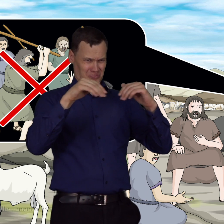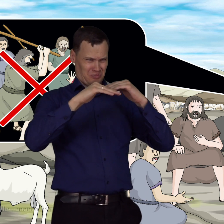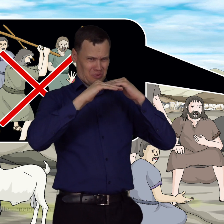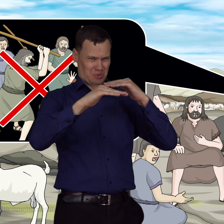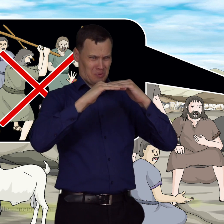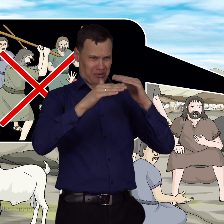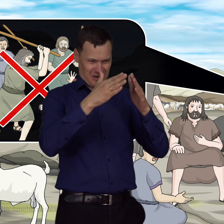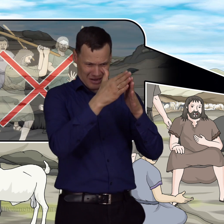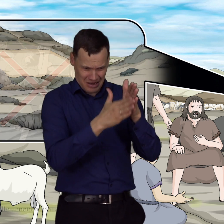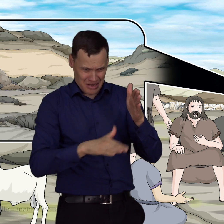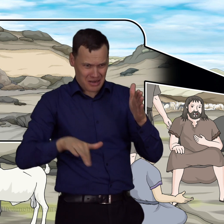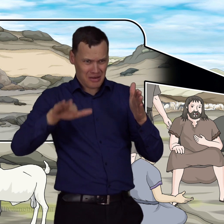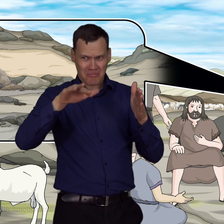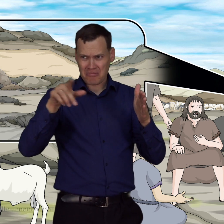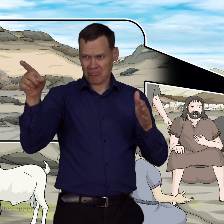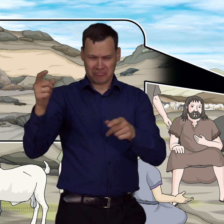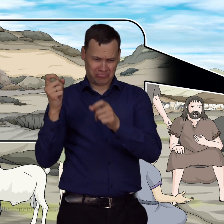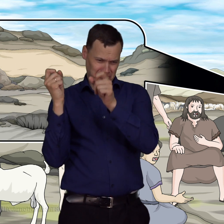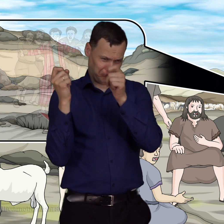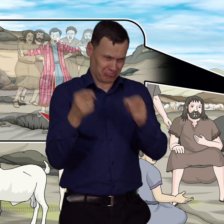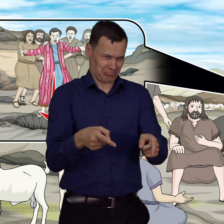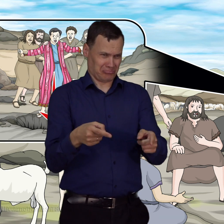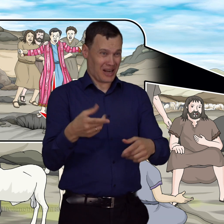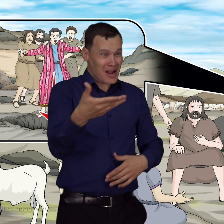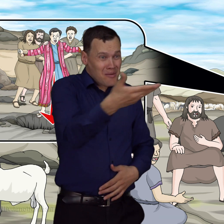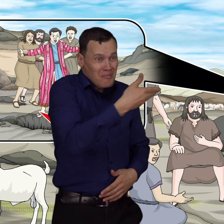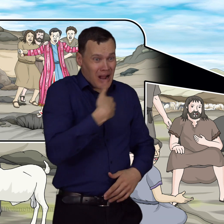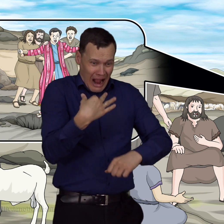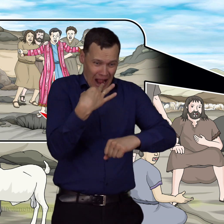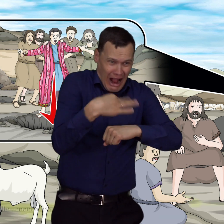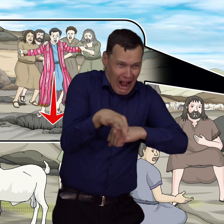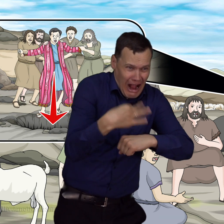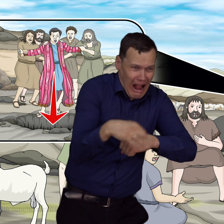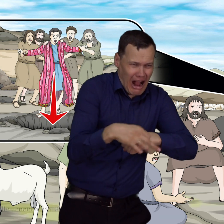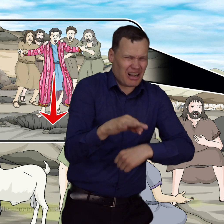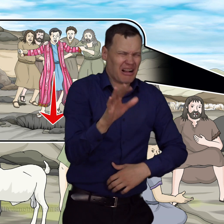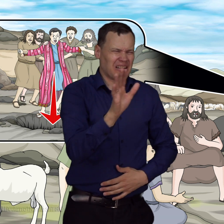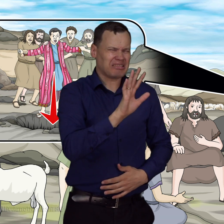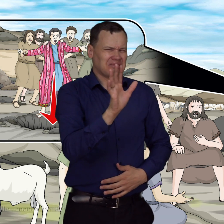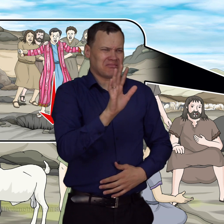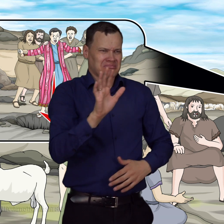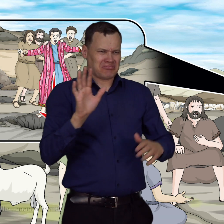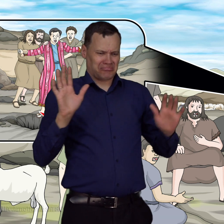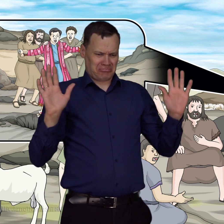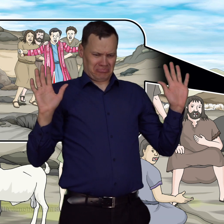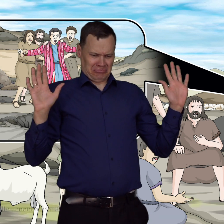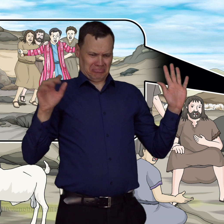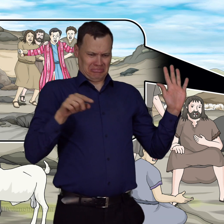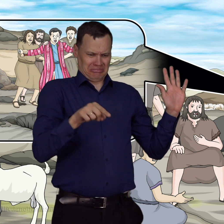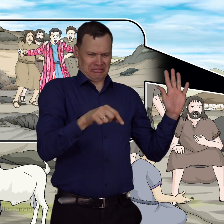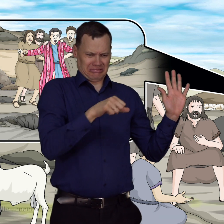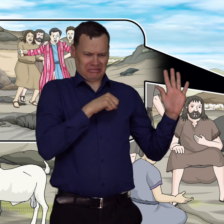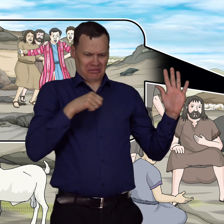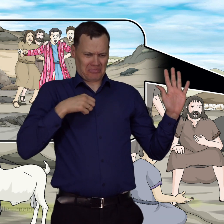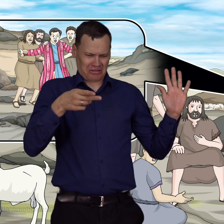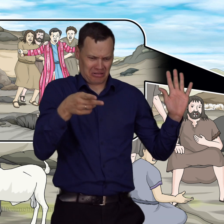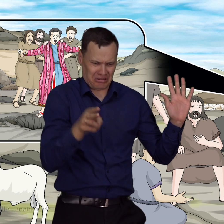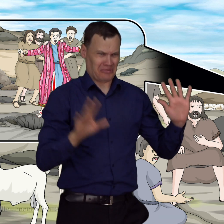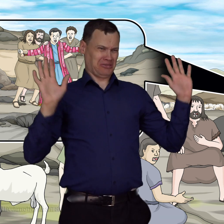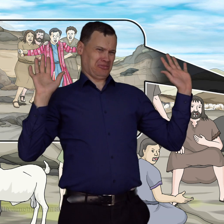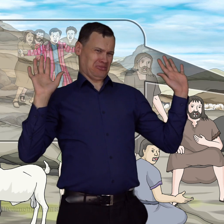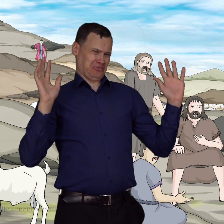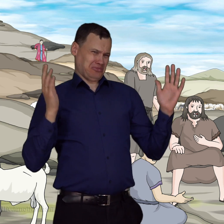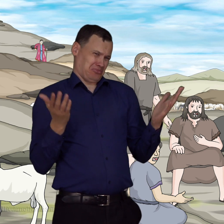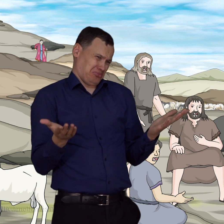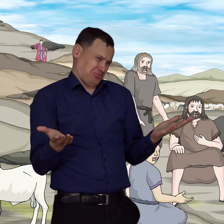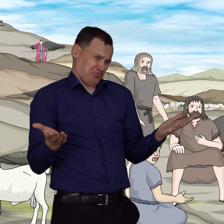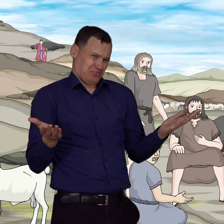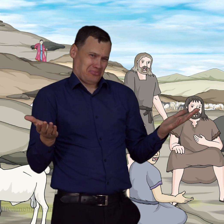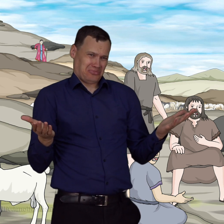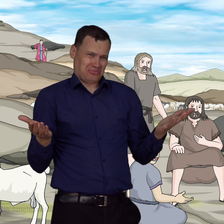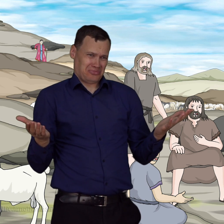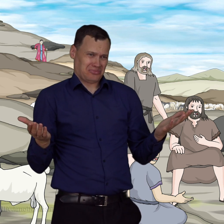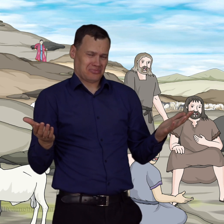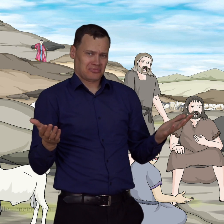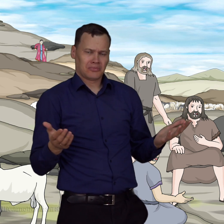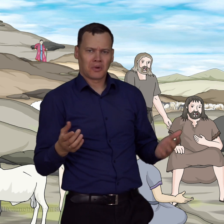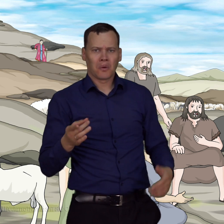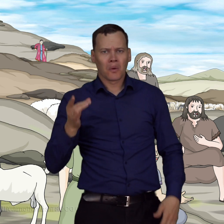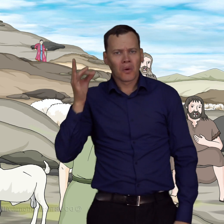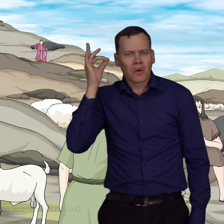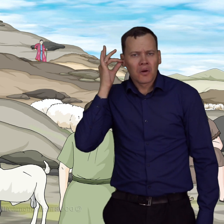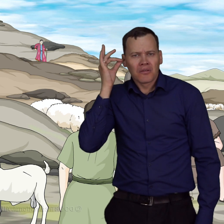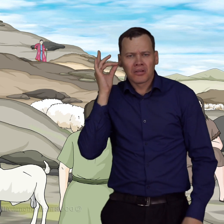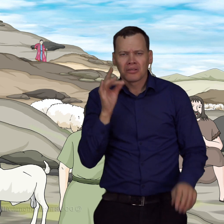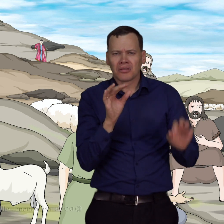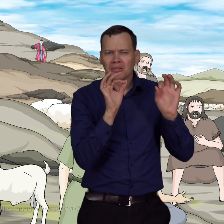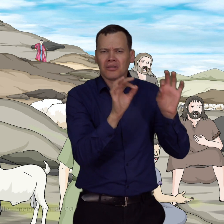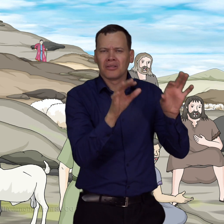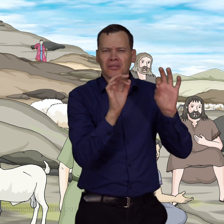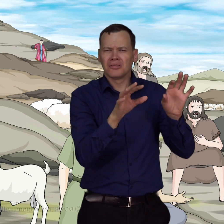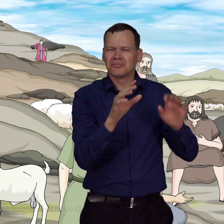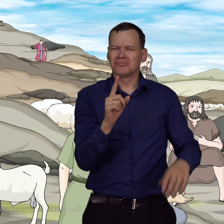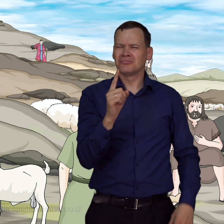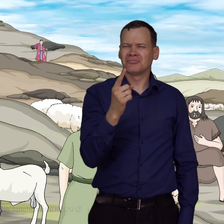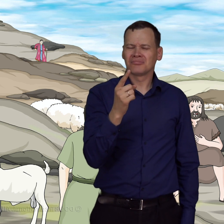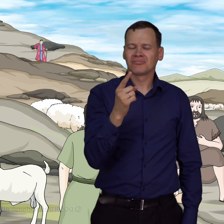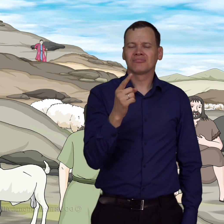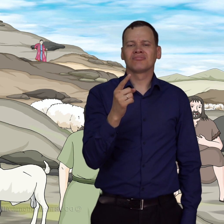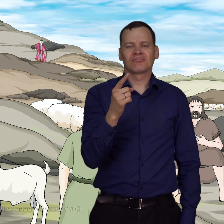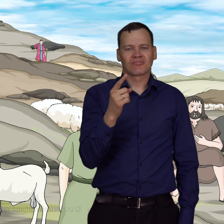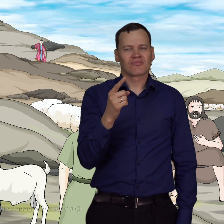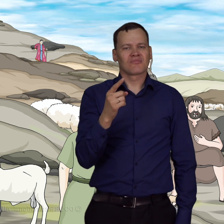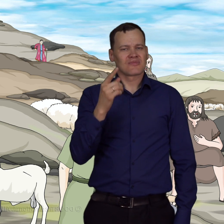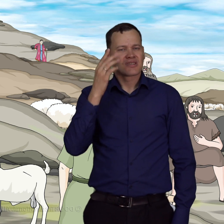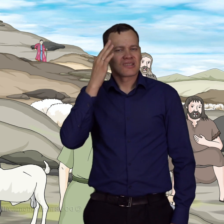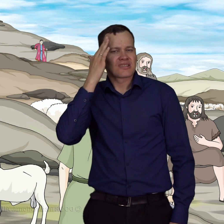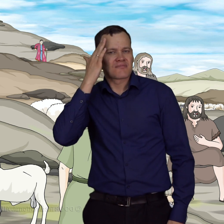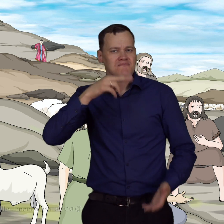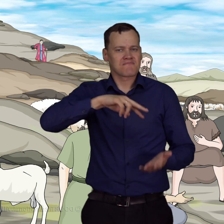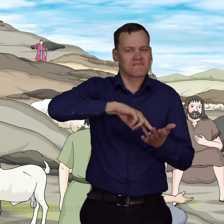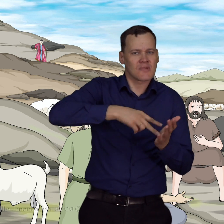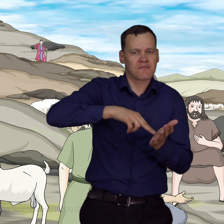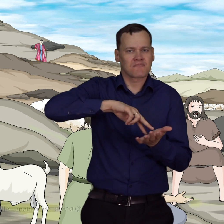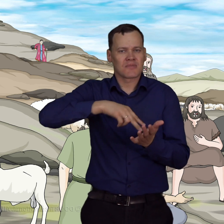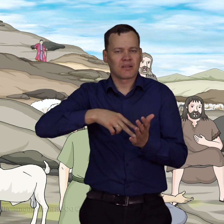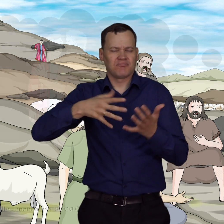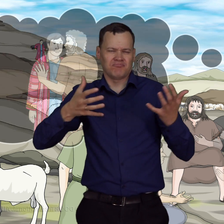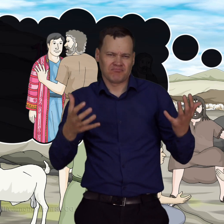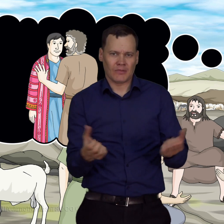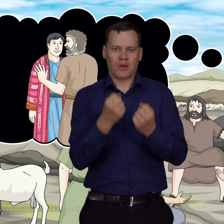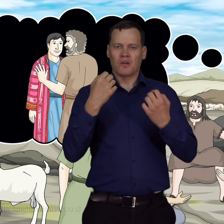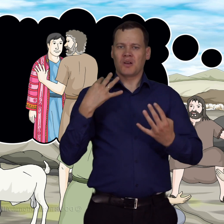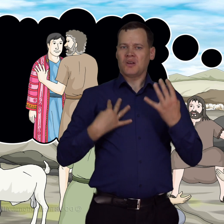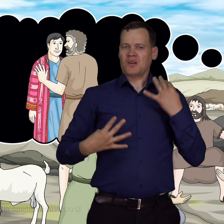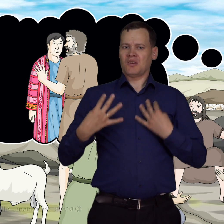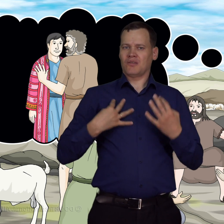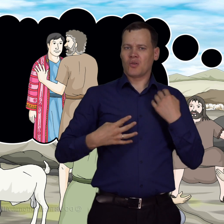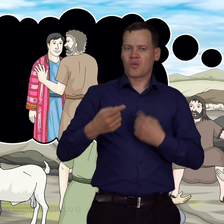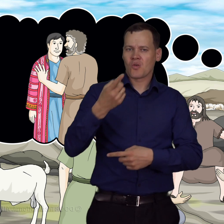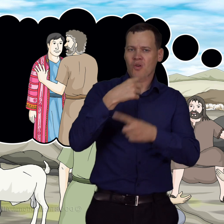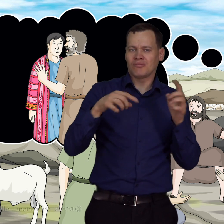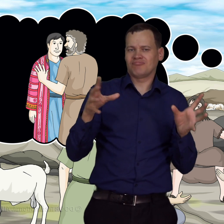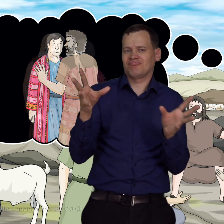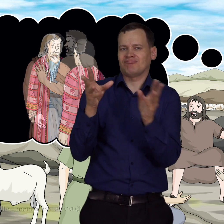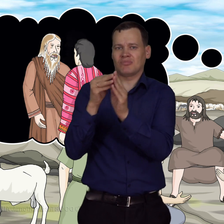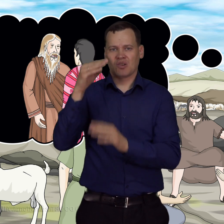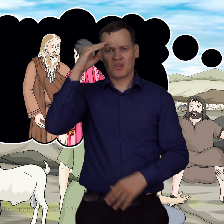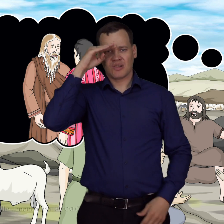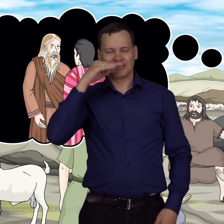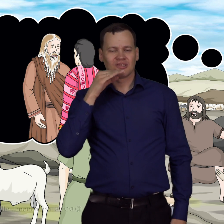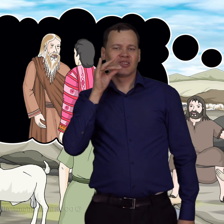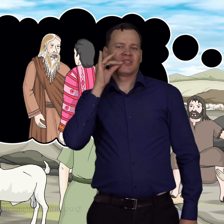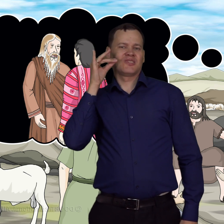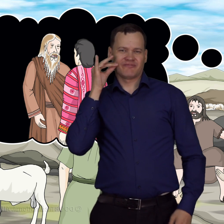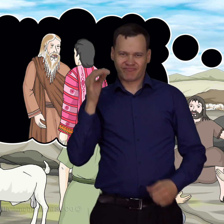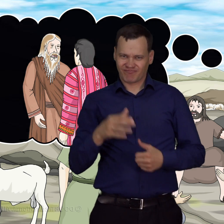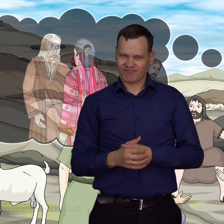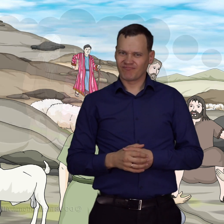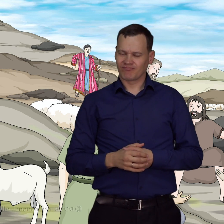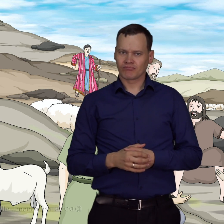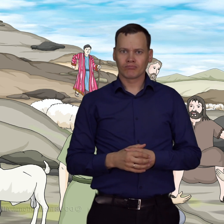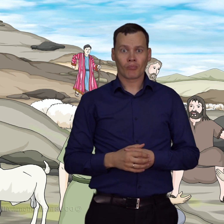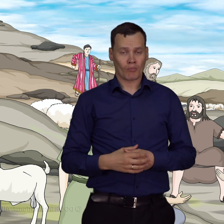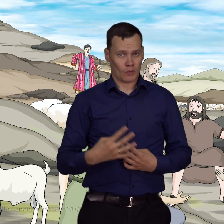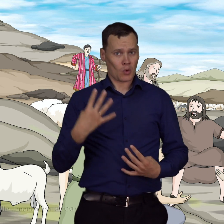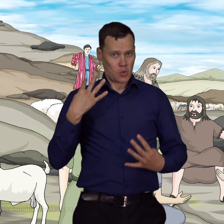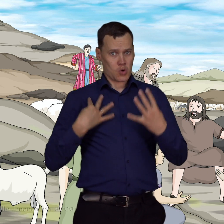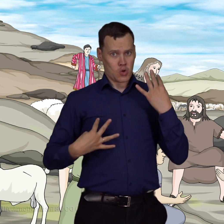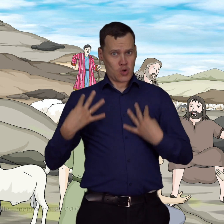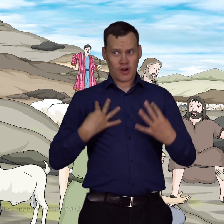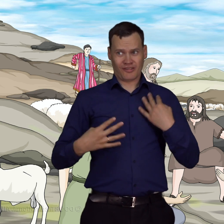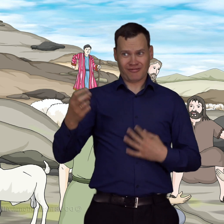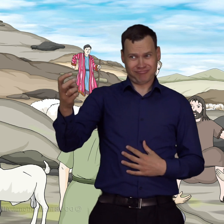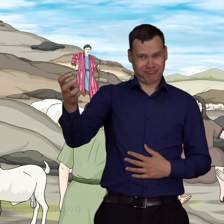Throw him into this pit in the wilderness, but do not lay a hand on him.” Reuben said this so that he could rescue Joseph from their hands and return him to his father.